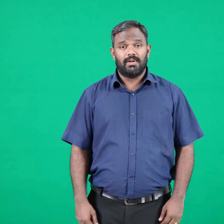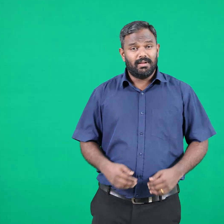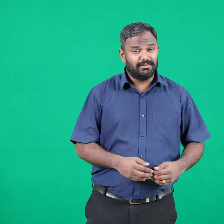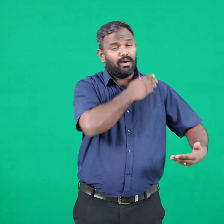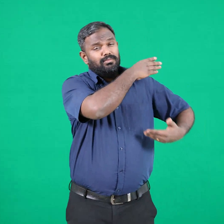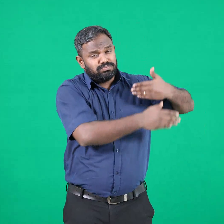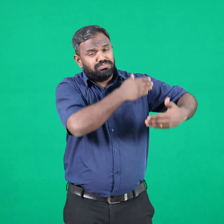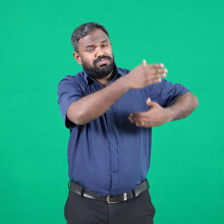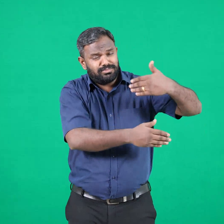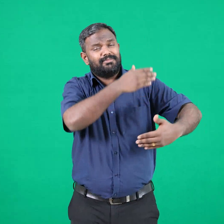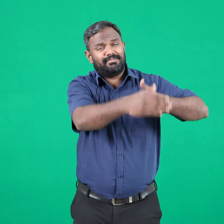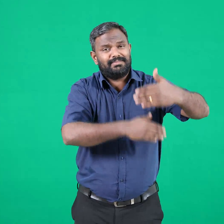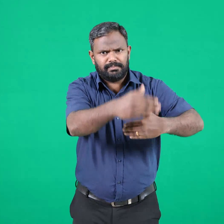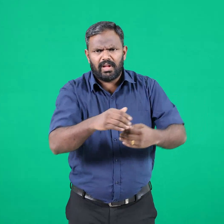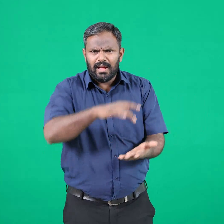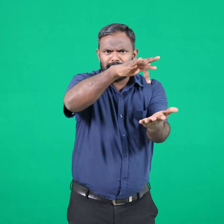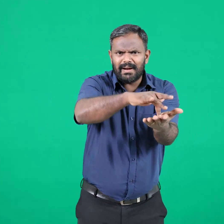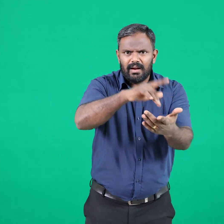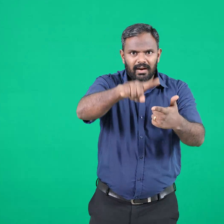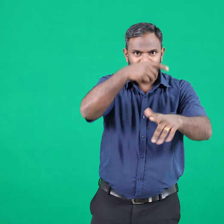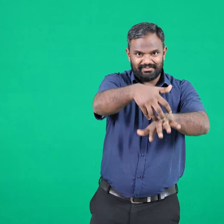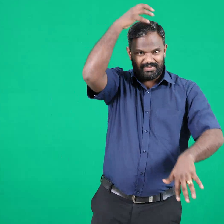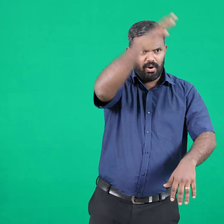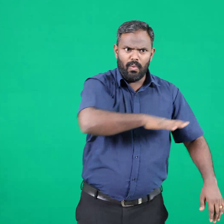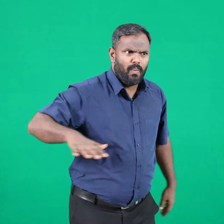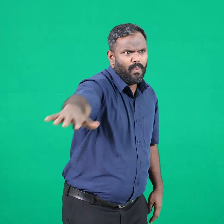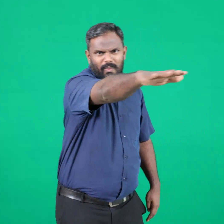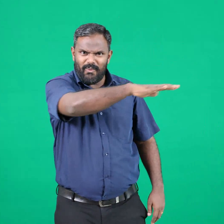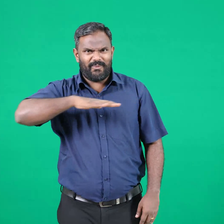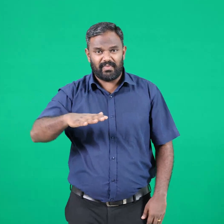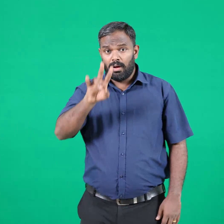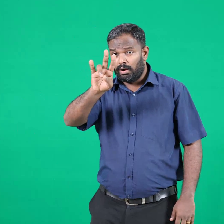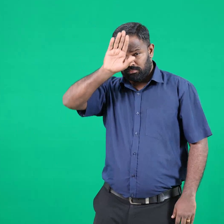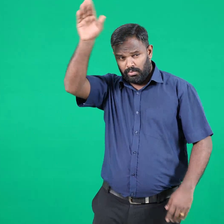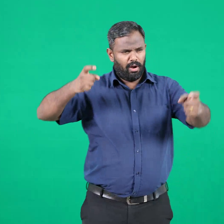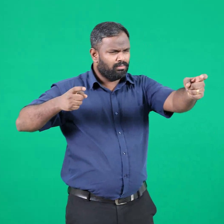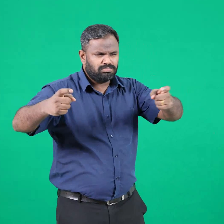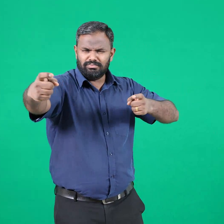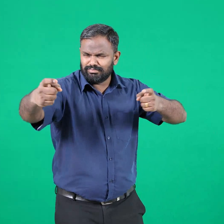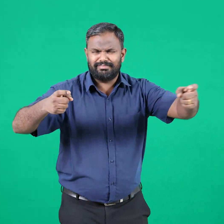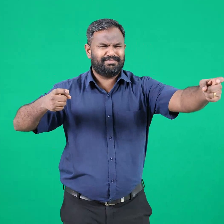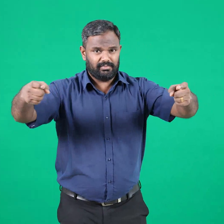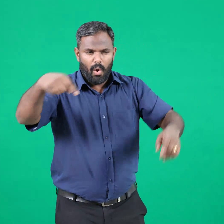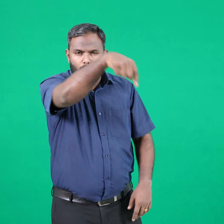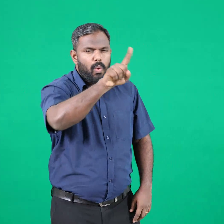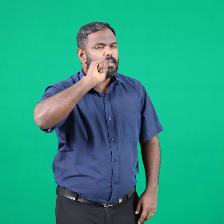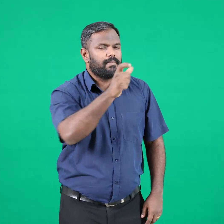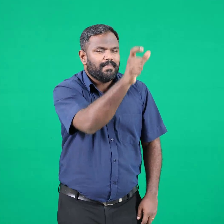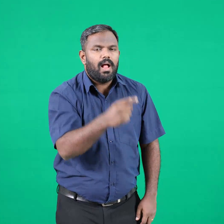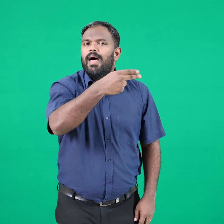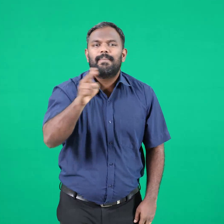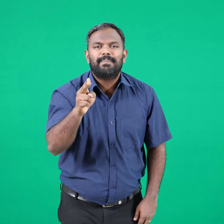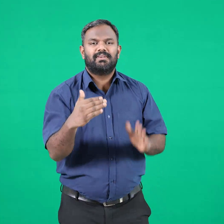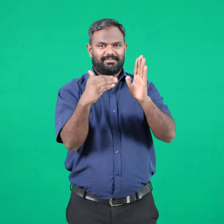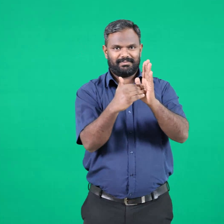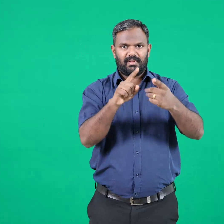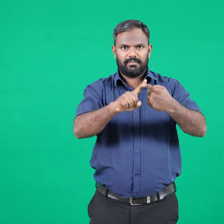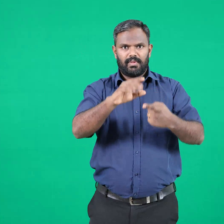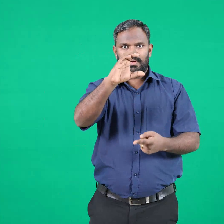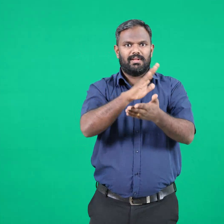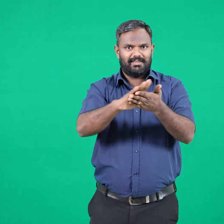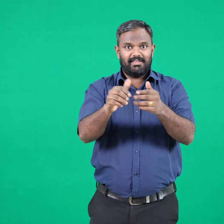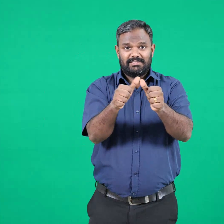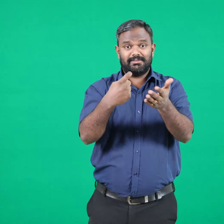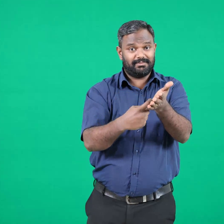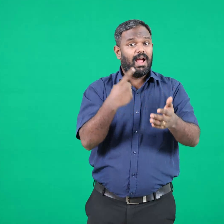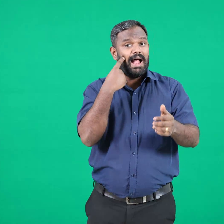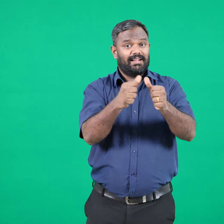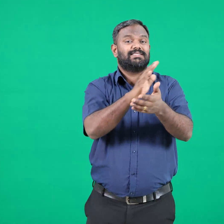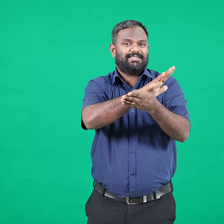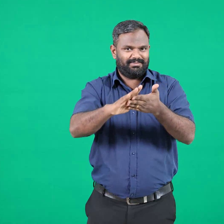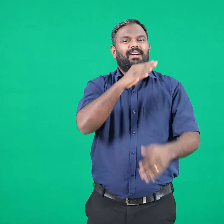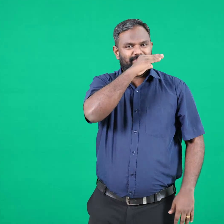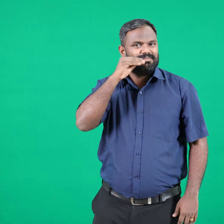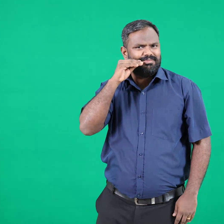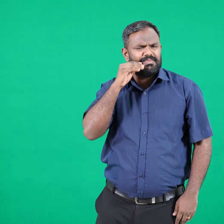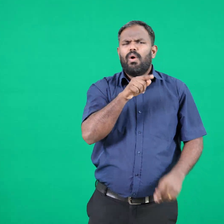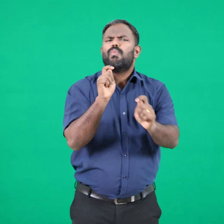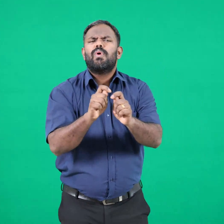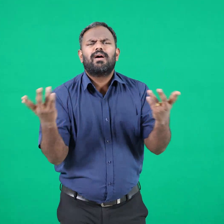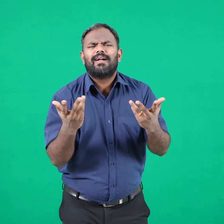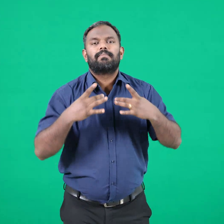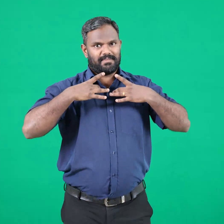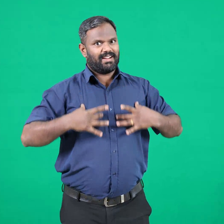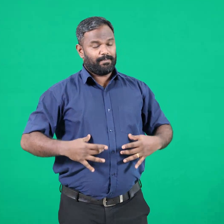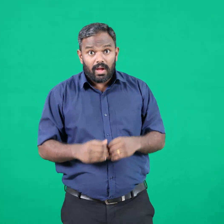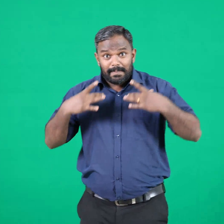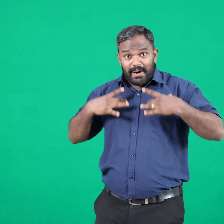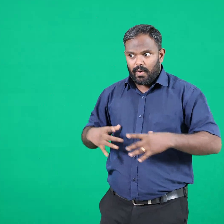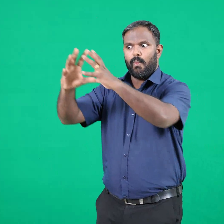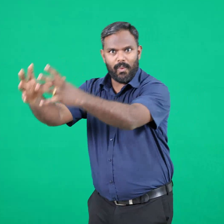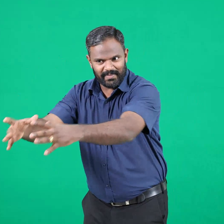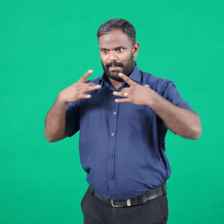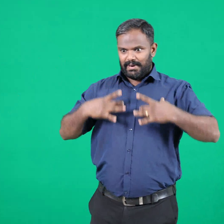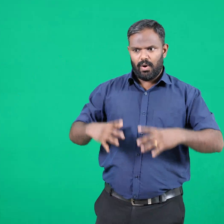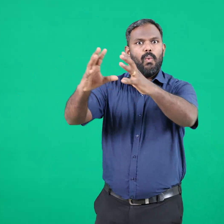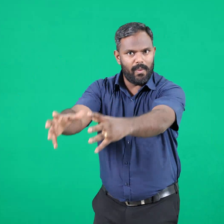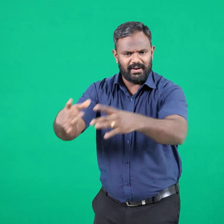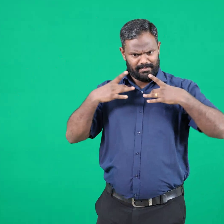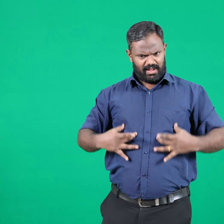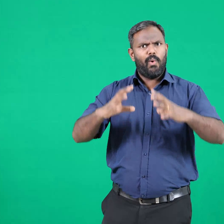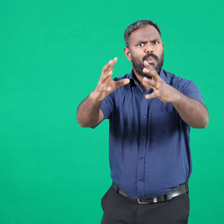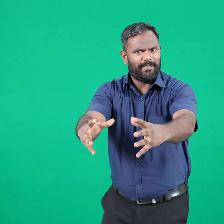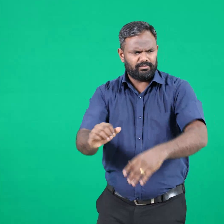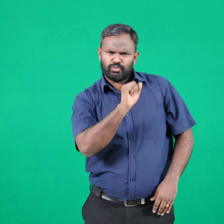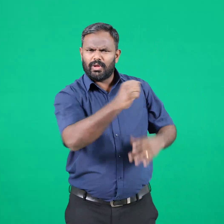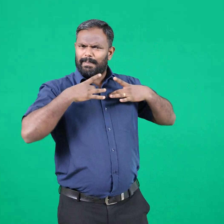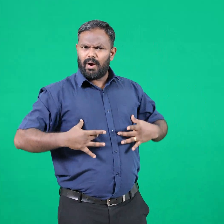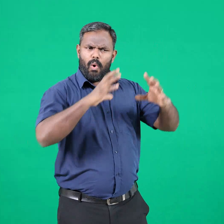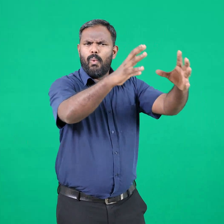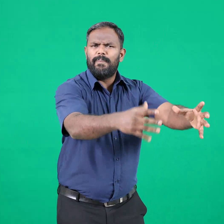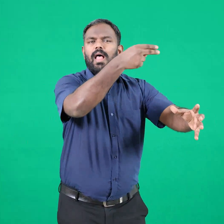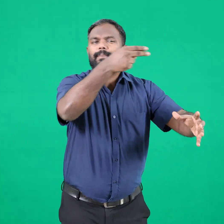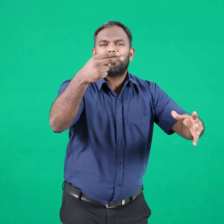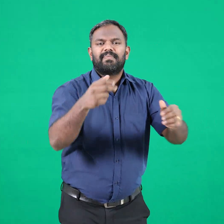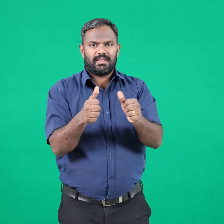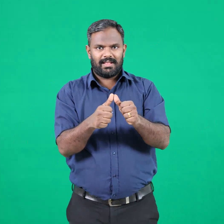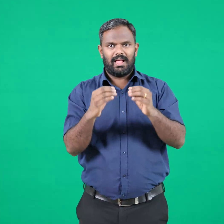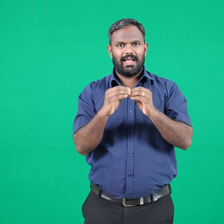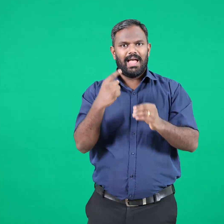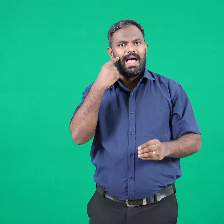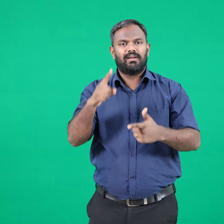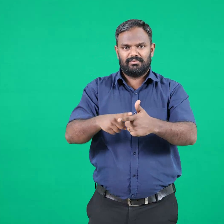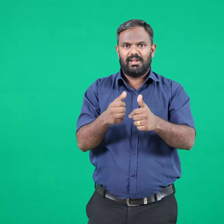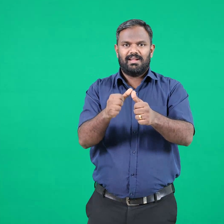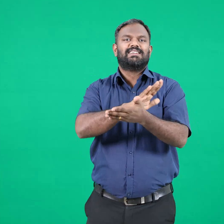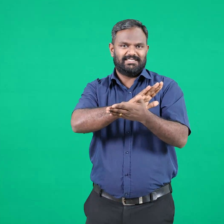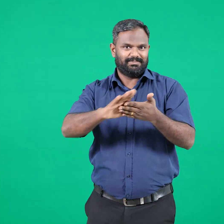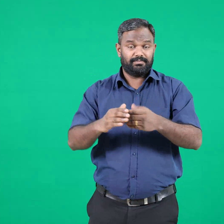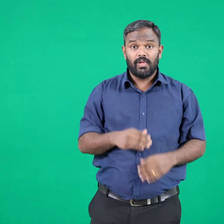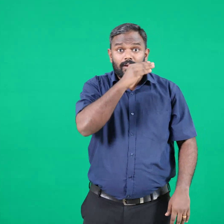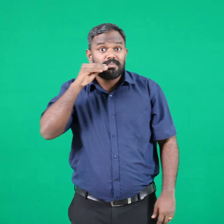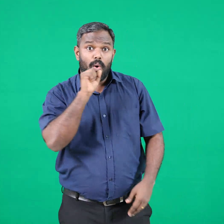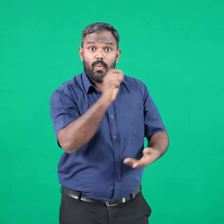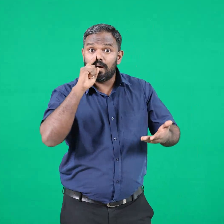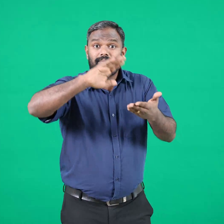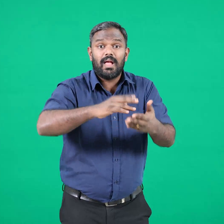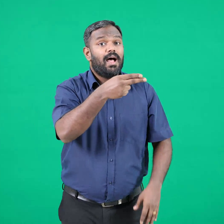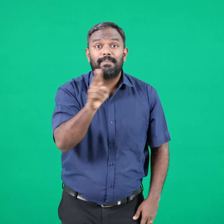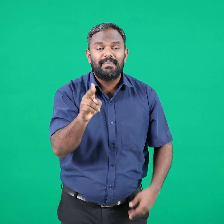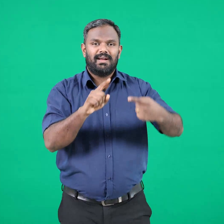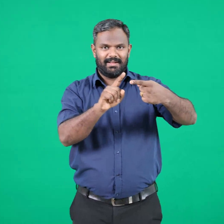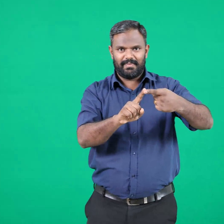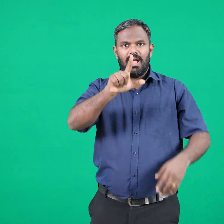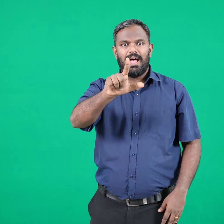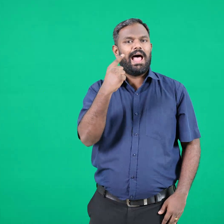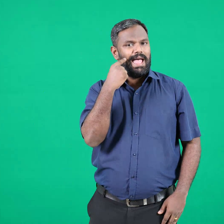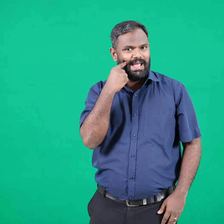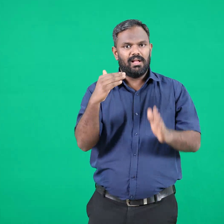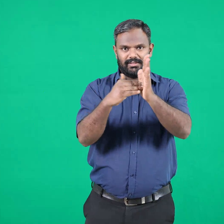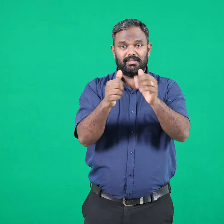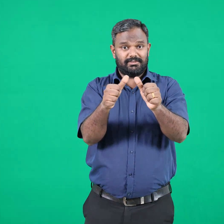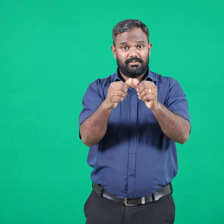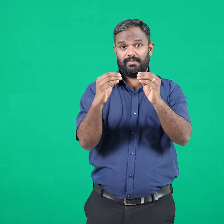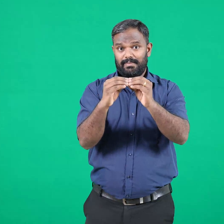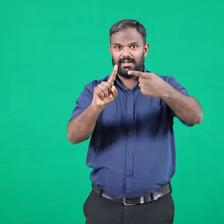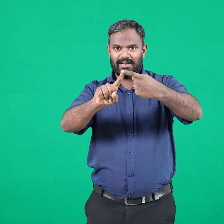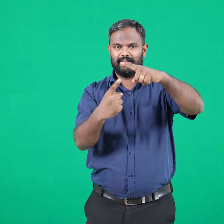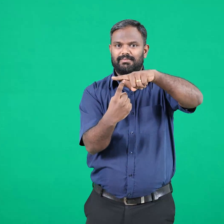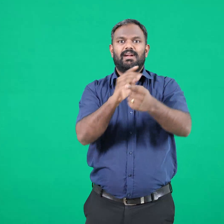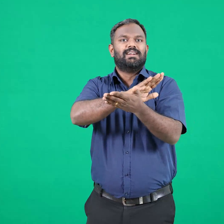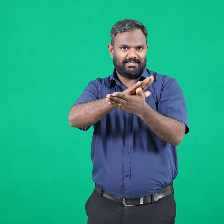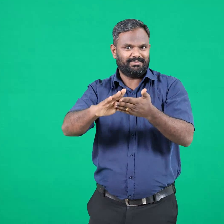In the time of Herod king of Judea there was a priest named Zechariah, who belonged to the priestly division of Abijah, and whose wife Elizabeth was a daughter of Aaron.